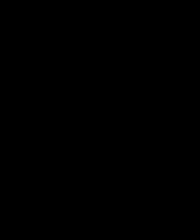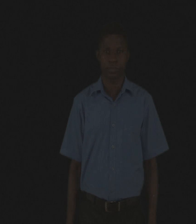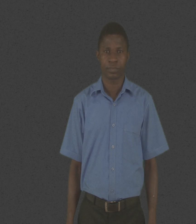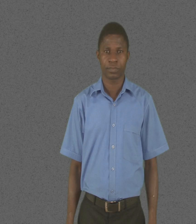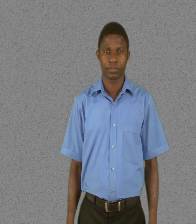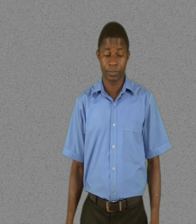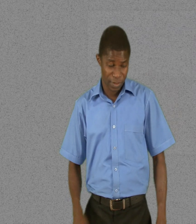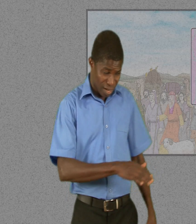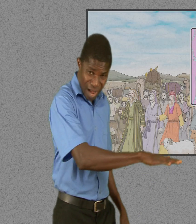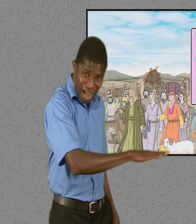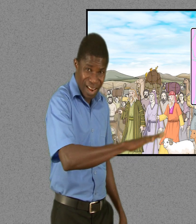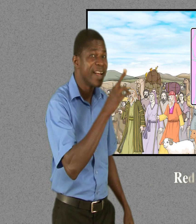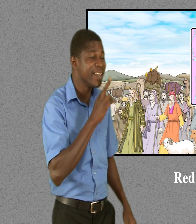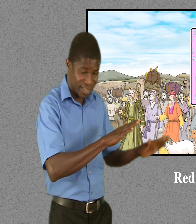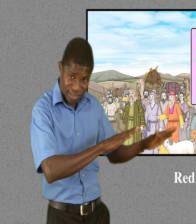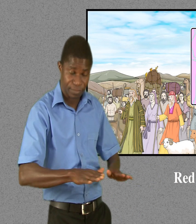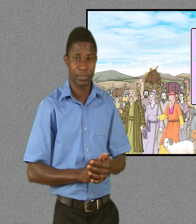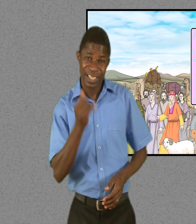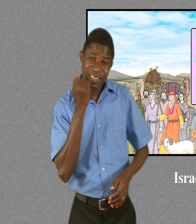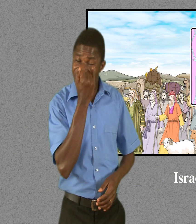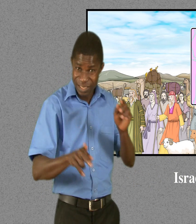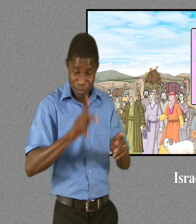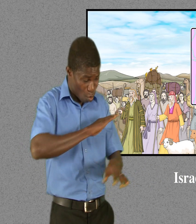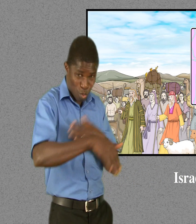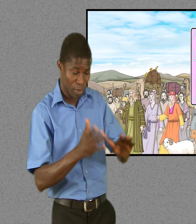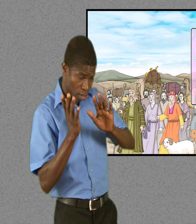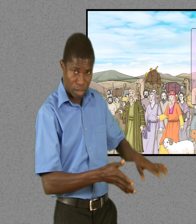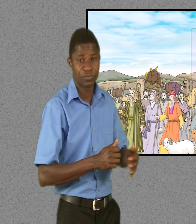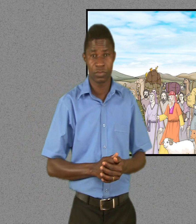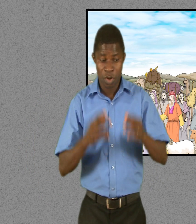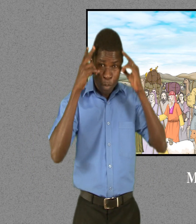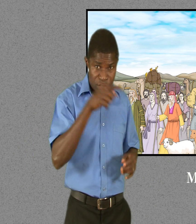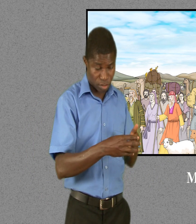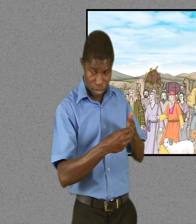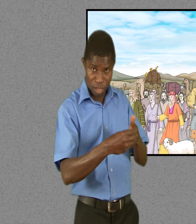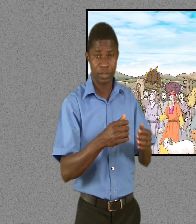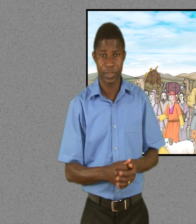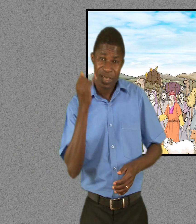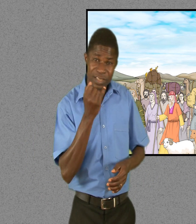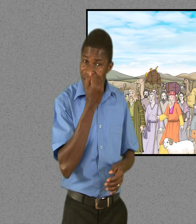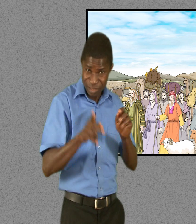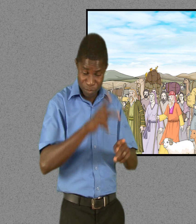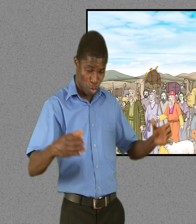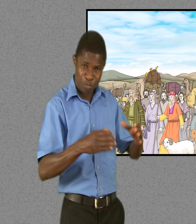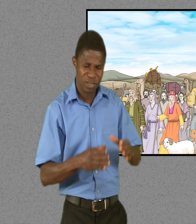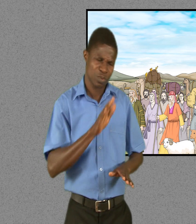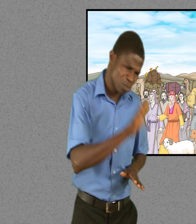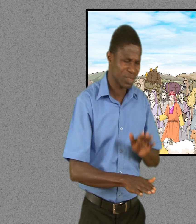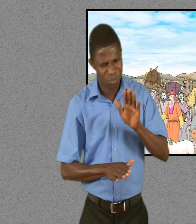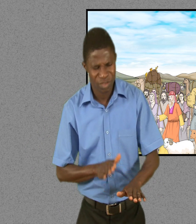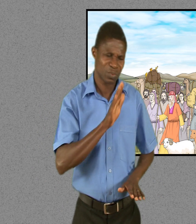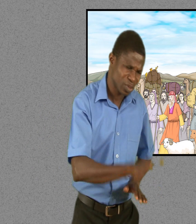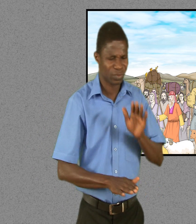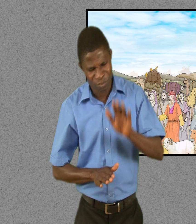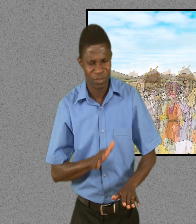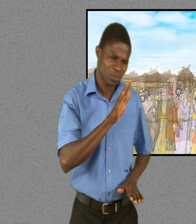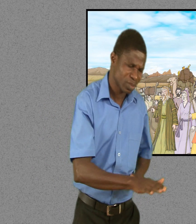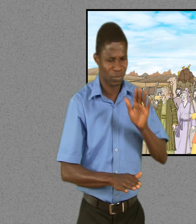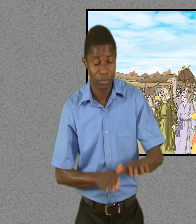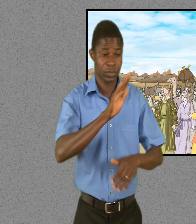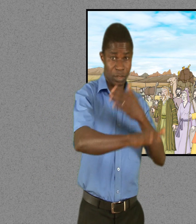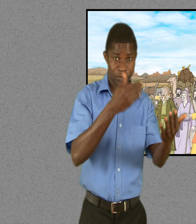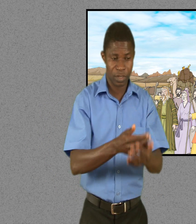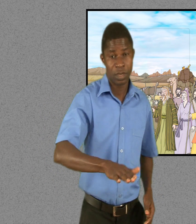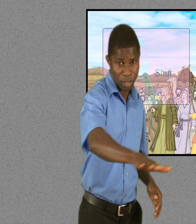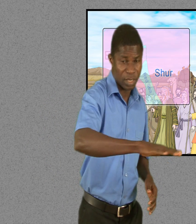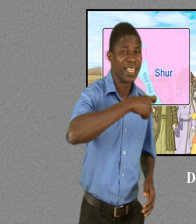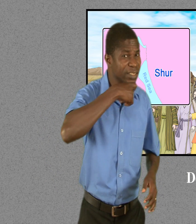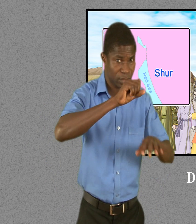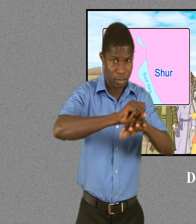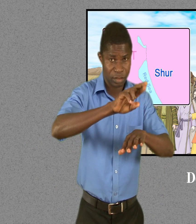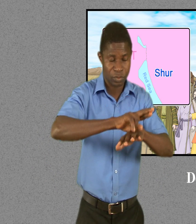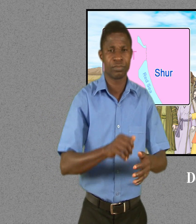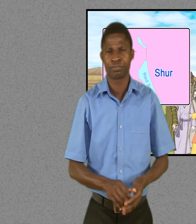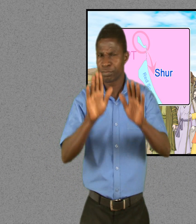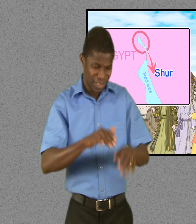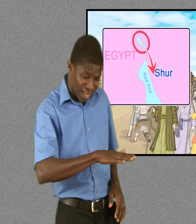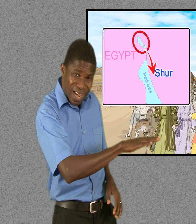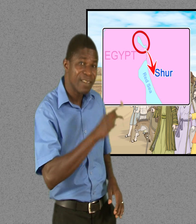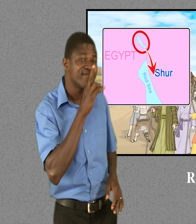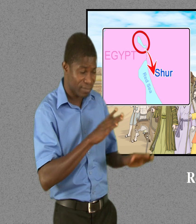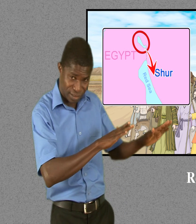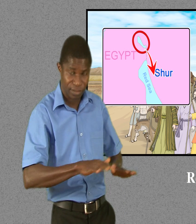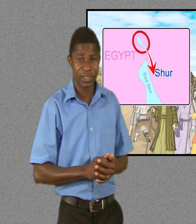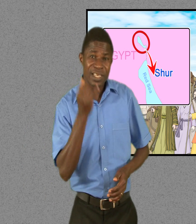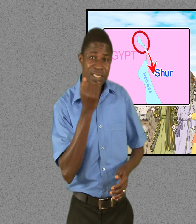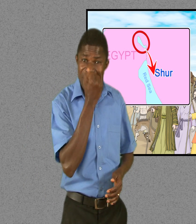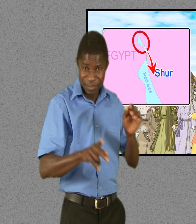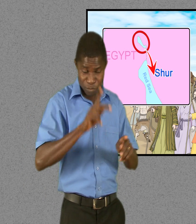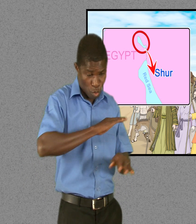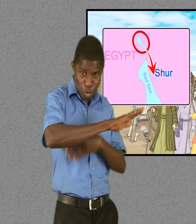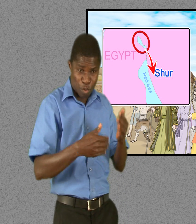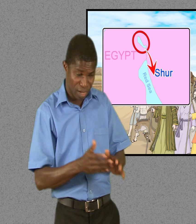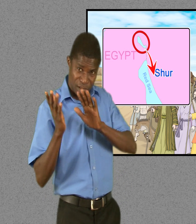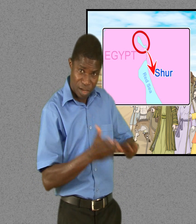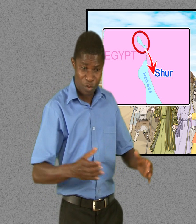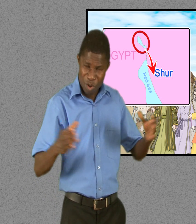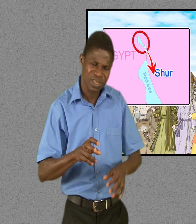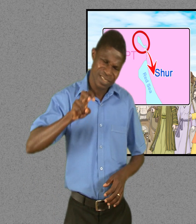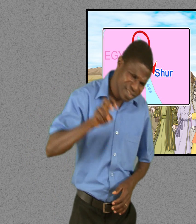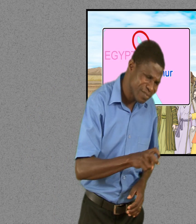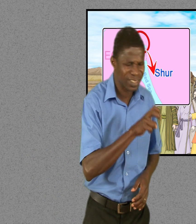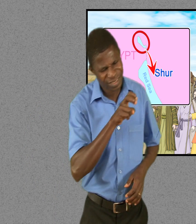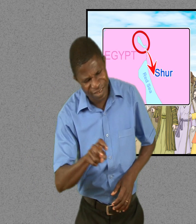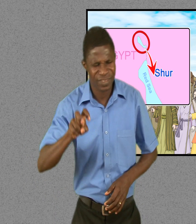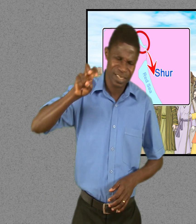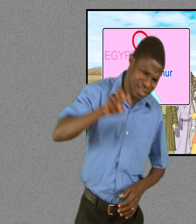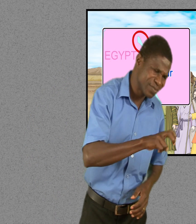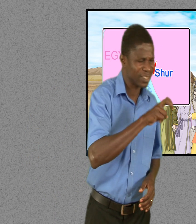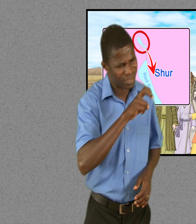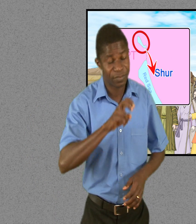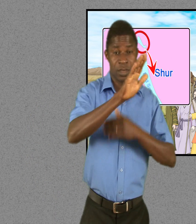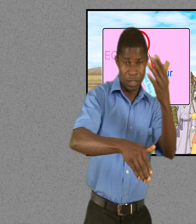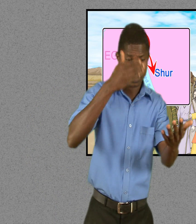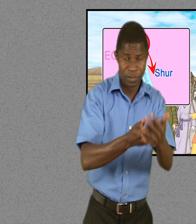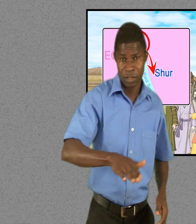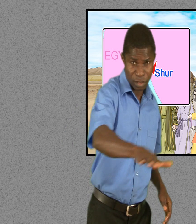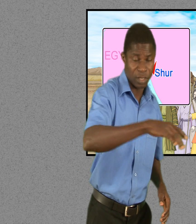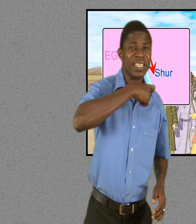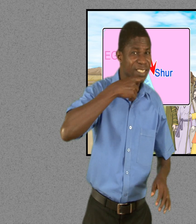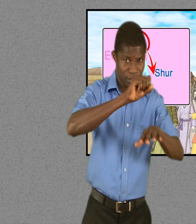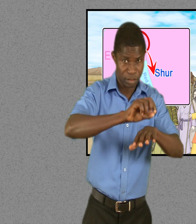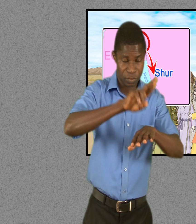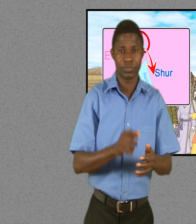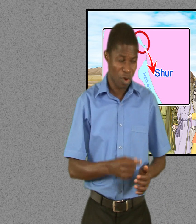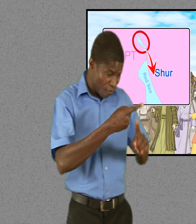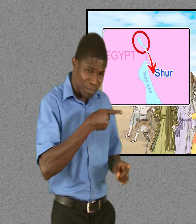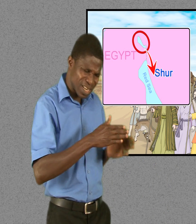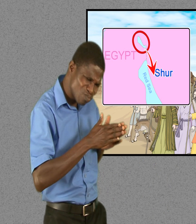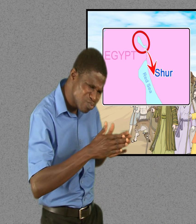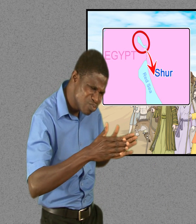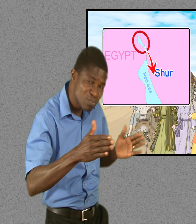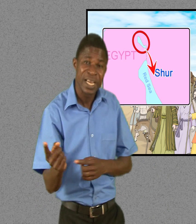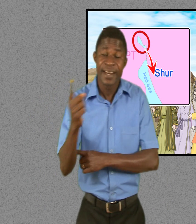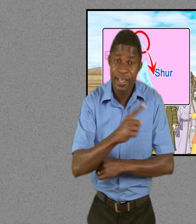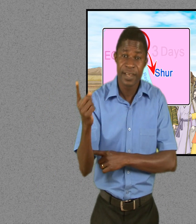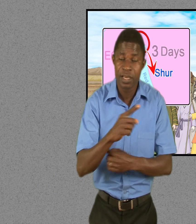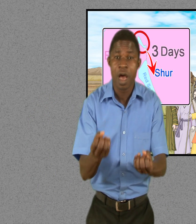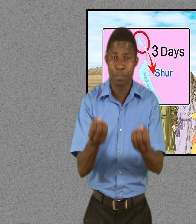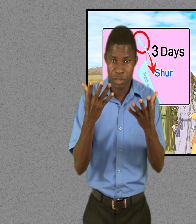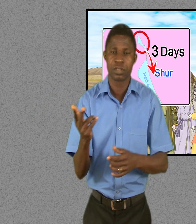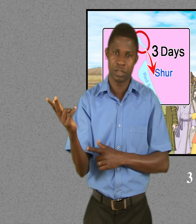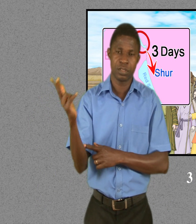Then Moses led Israel from the Red Sea, and they went out into the Desert of Shur.